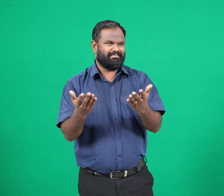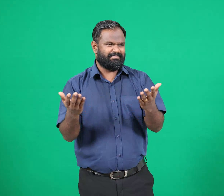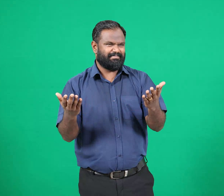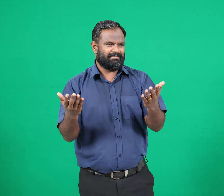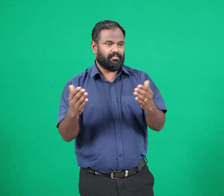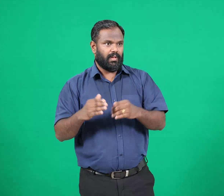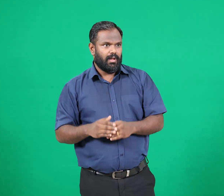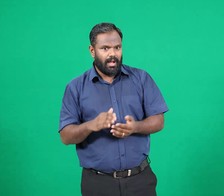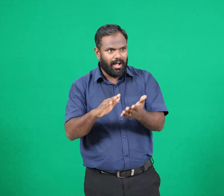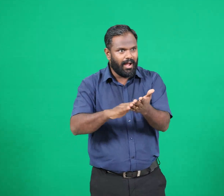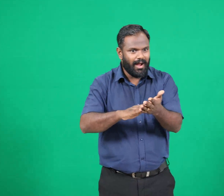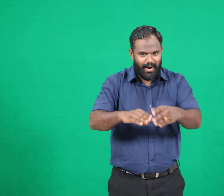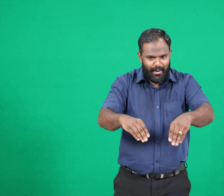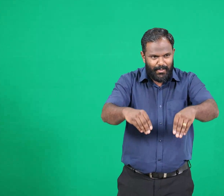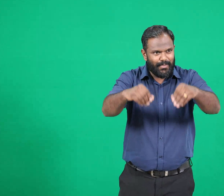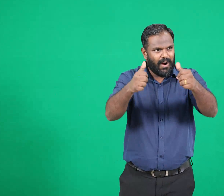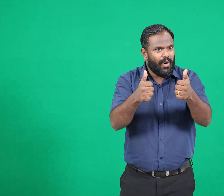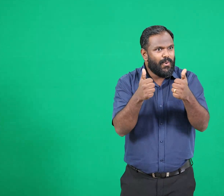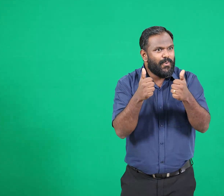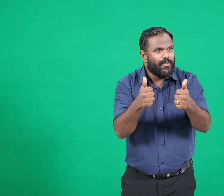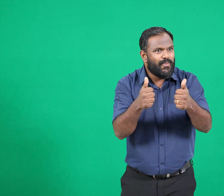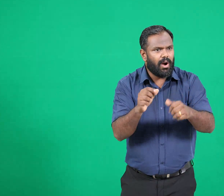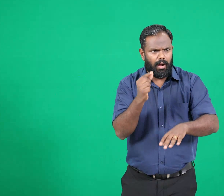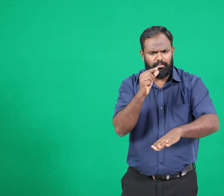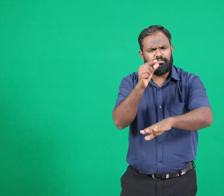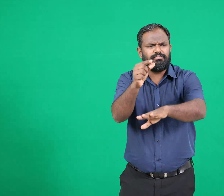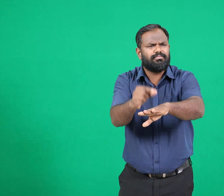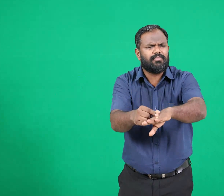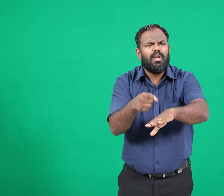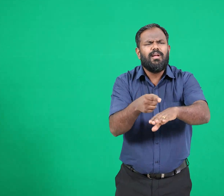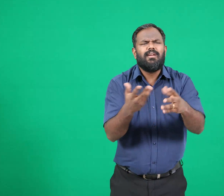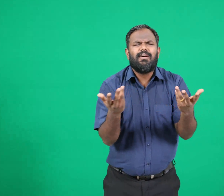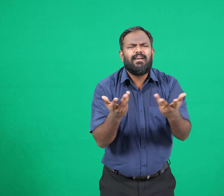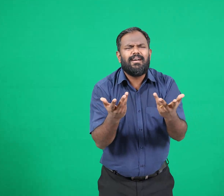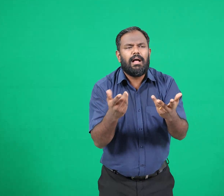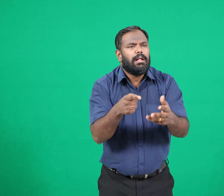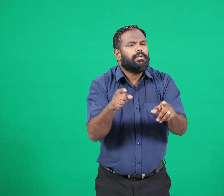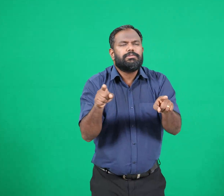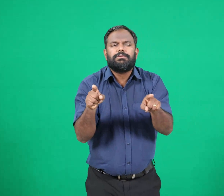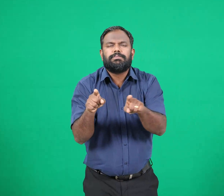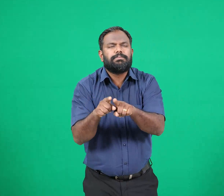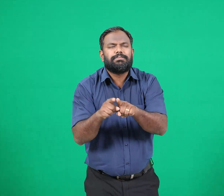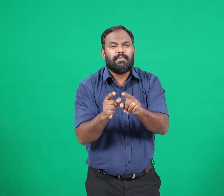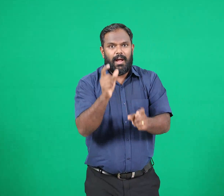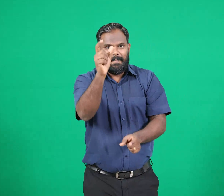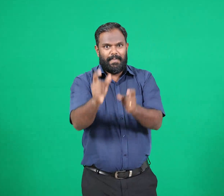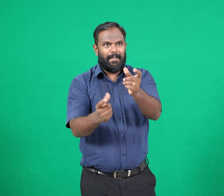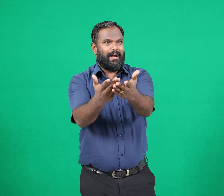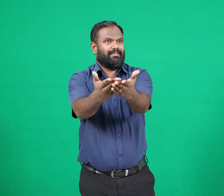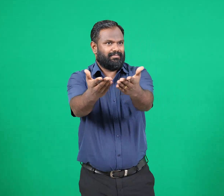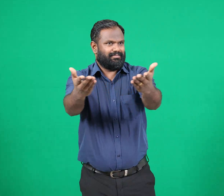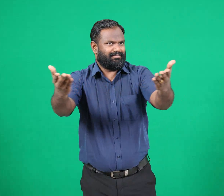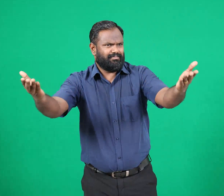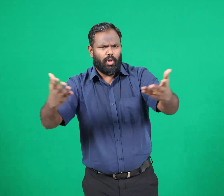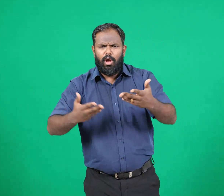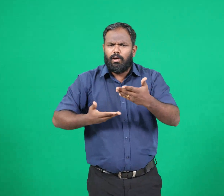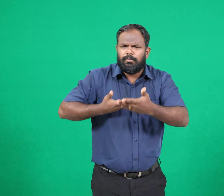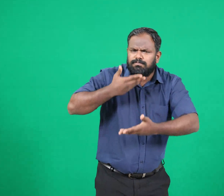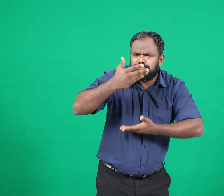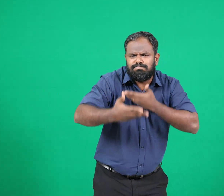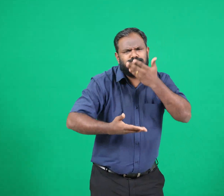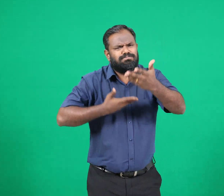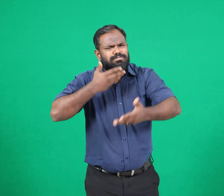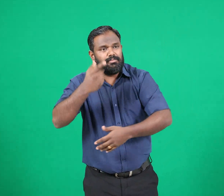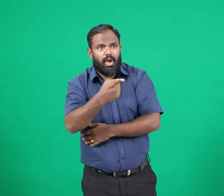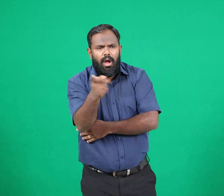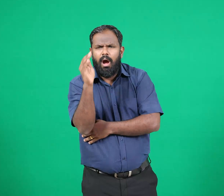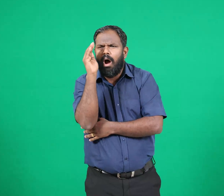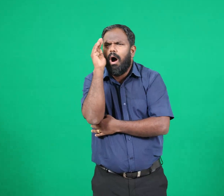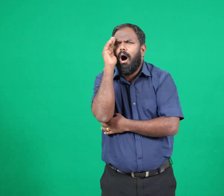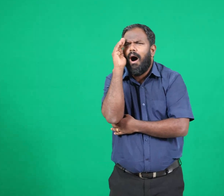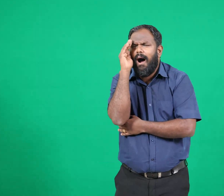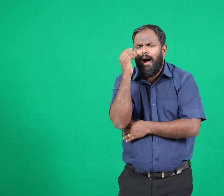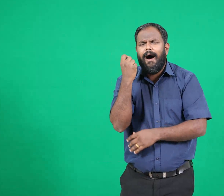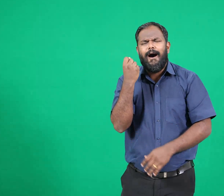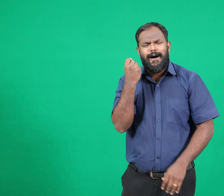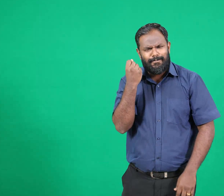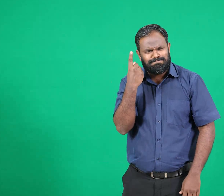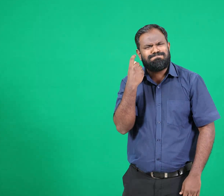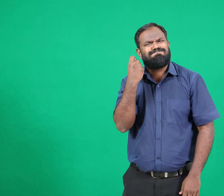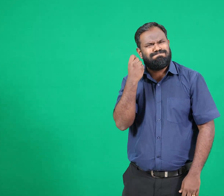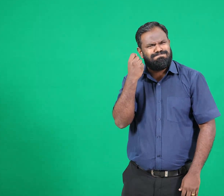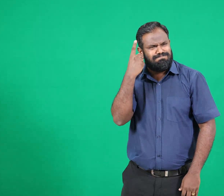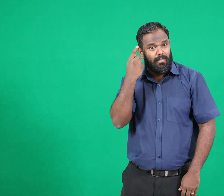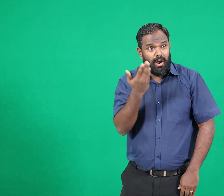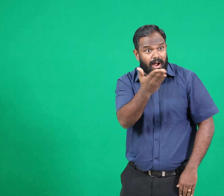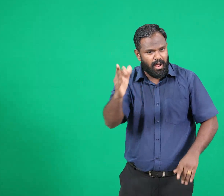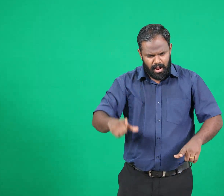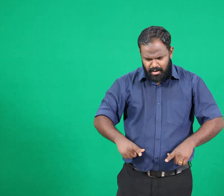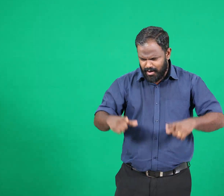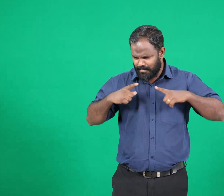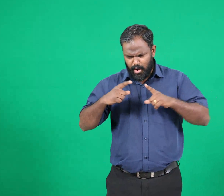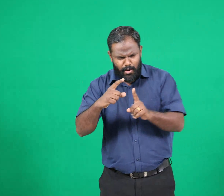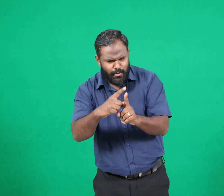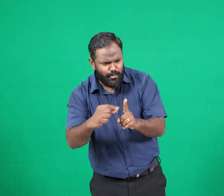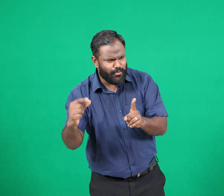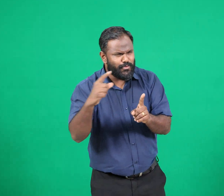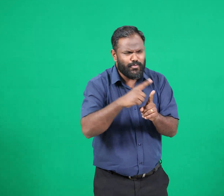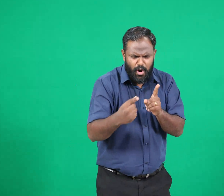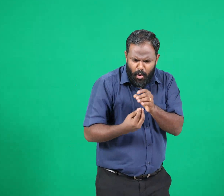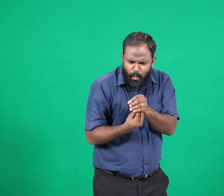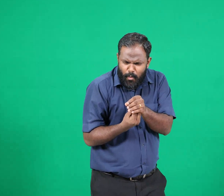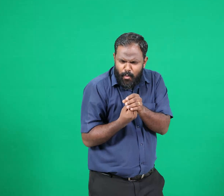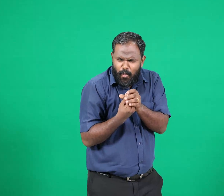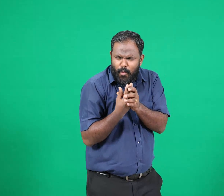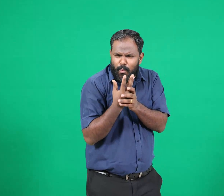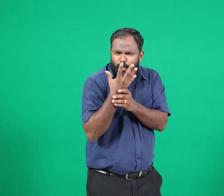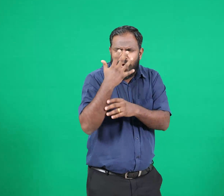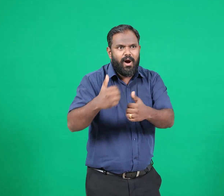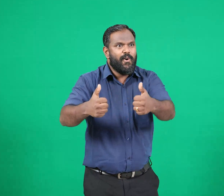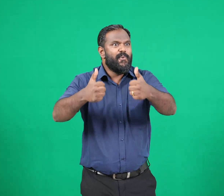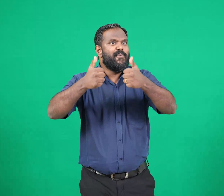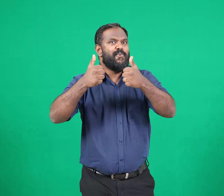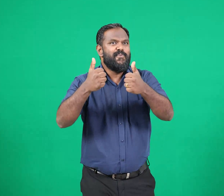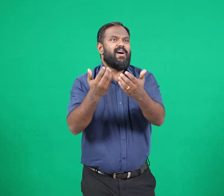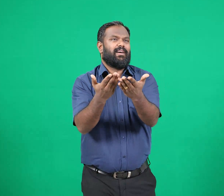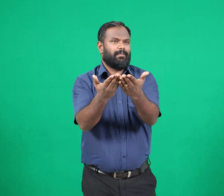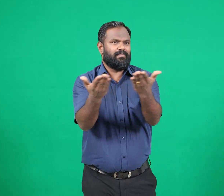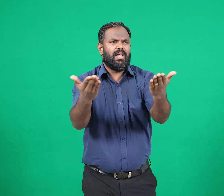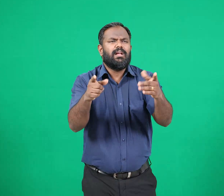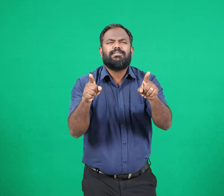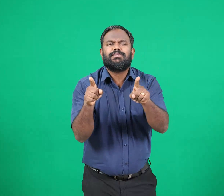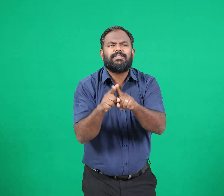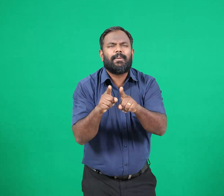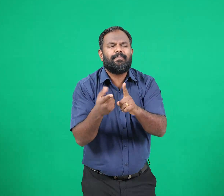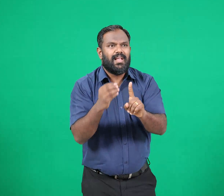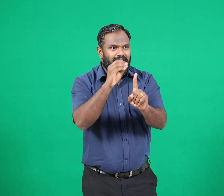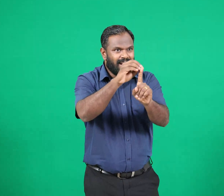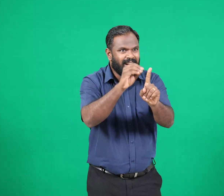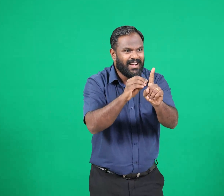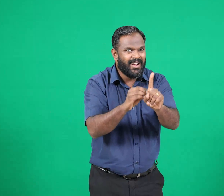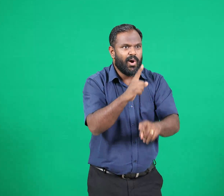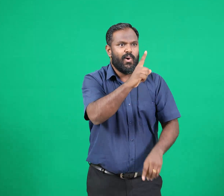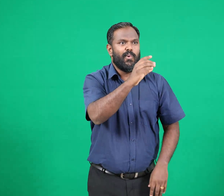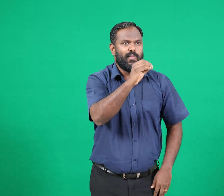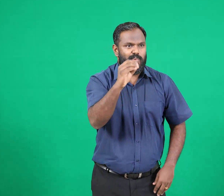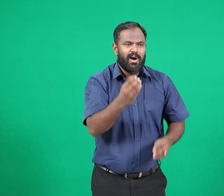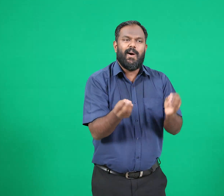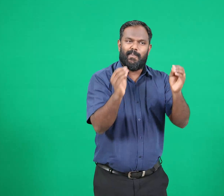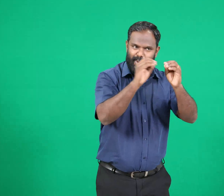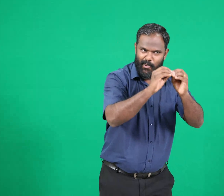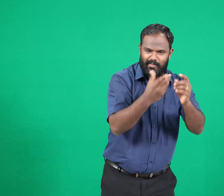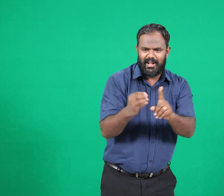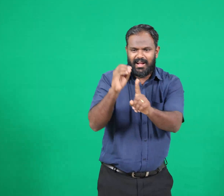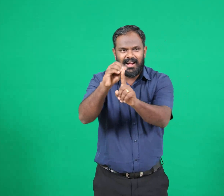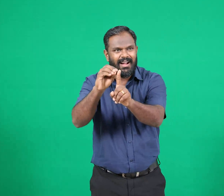But the seed sown on good soil is the one who hears the word and understands it.